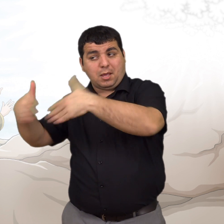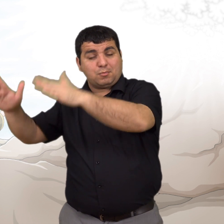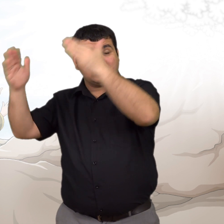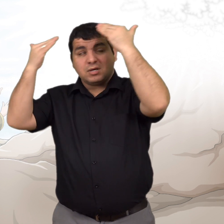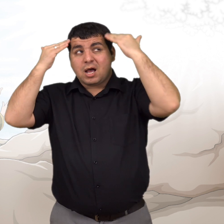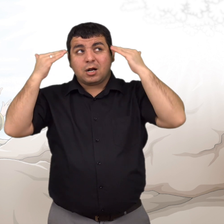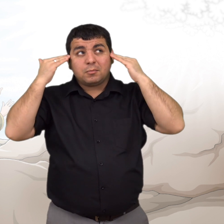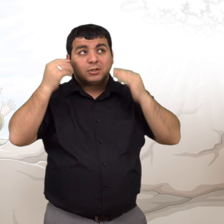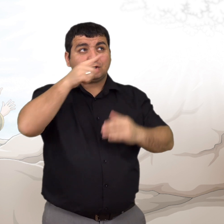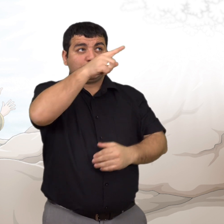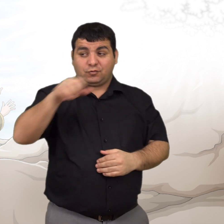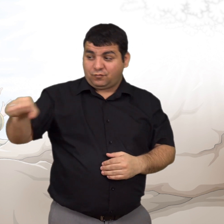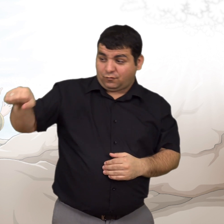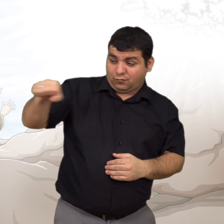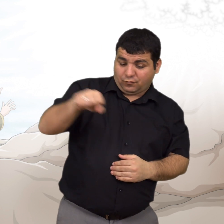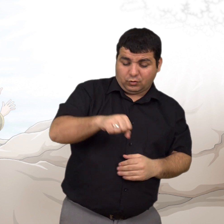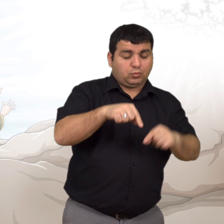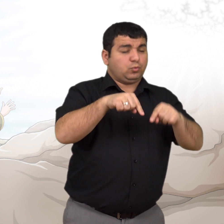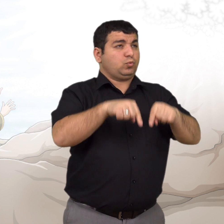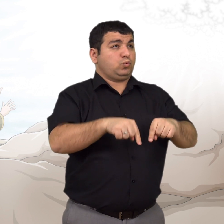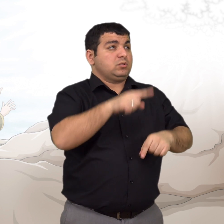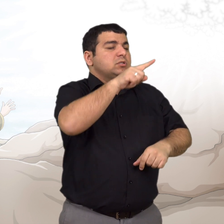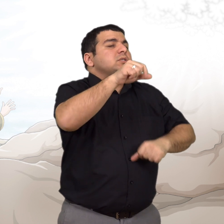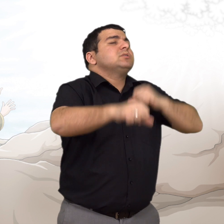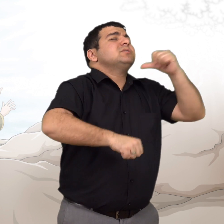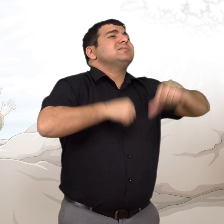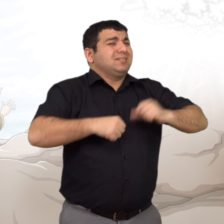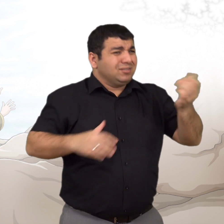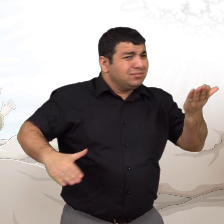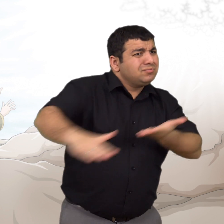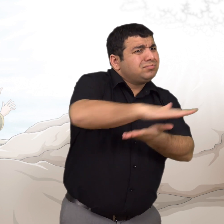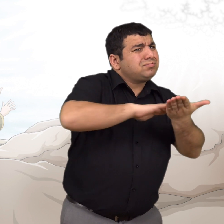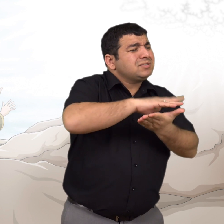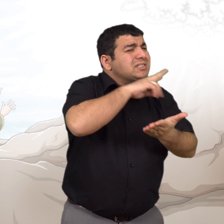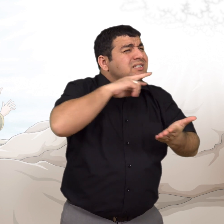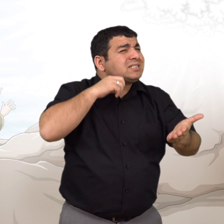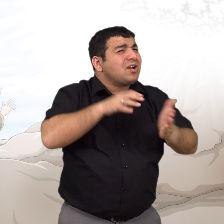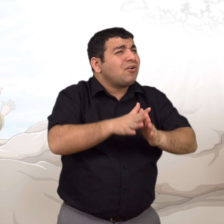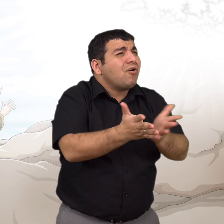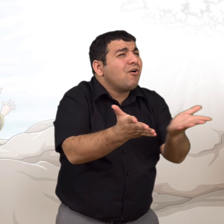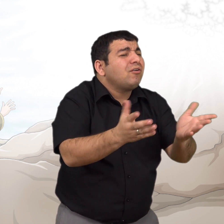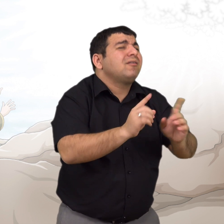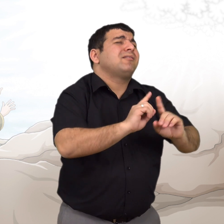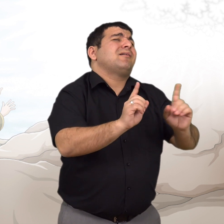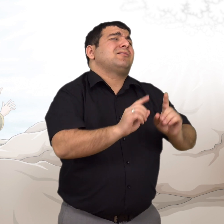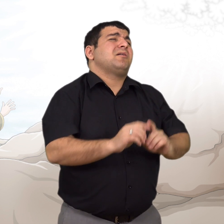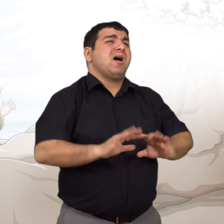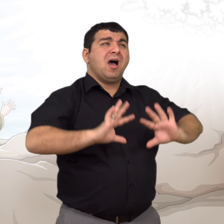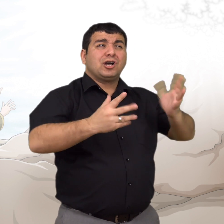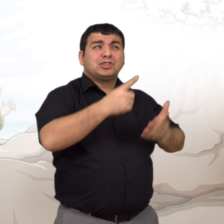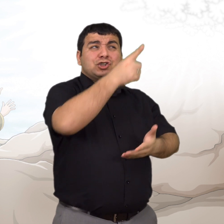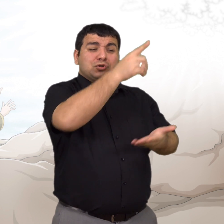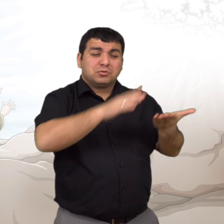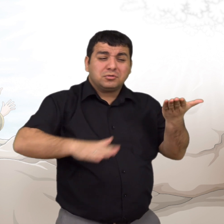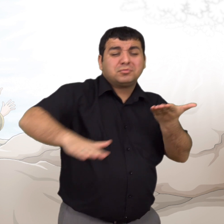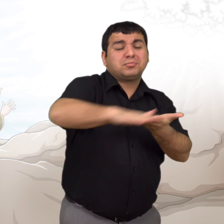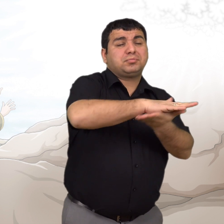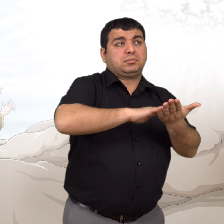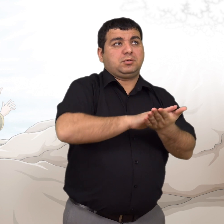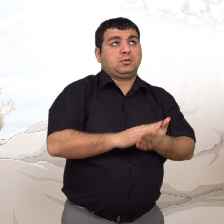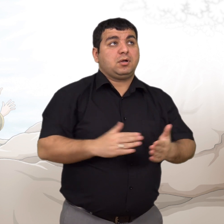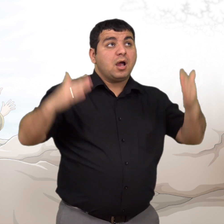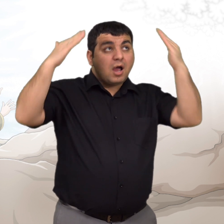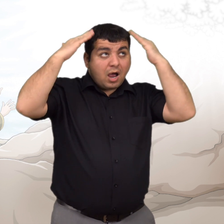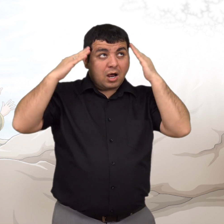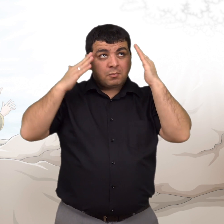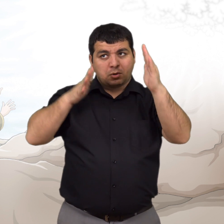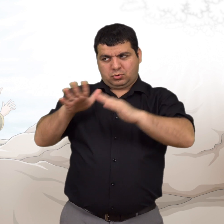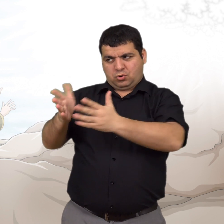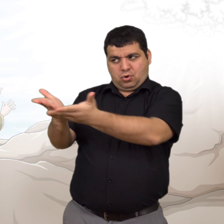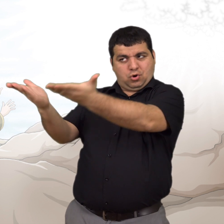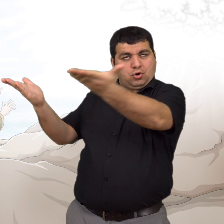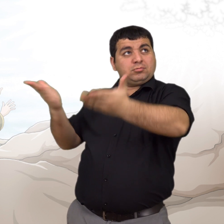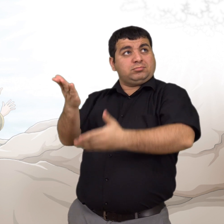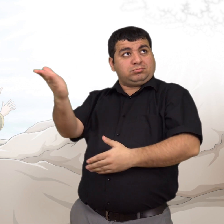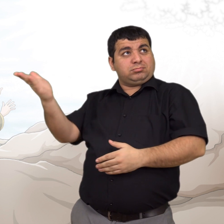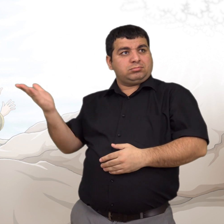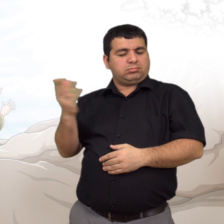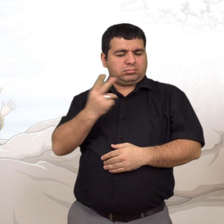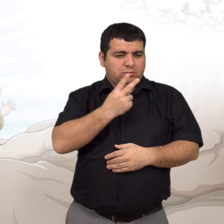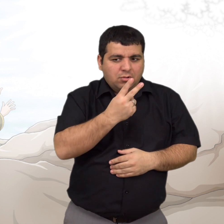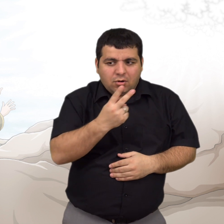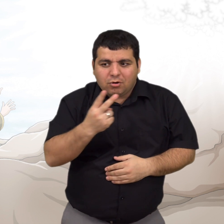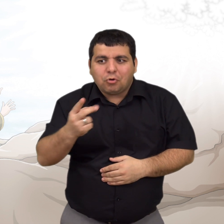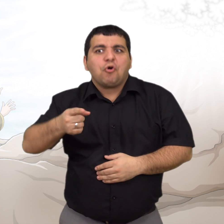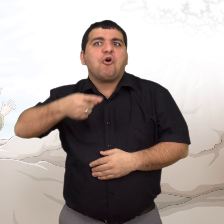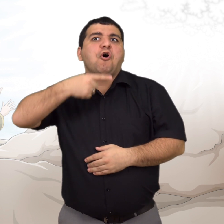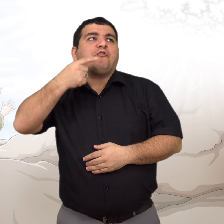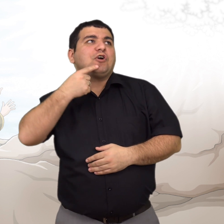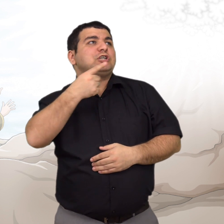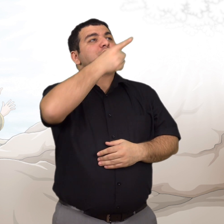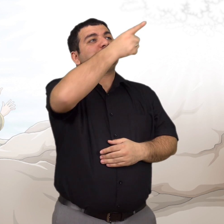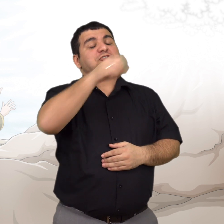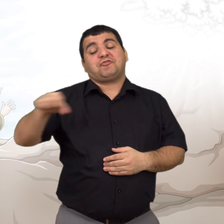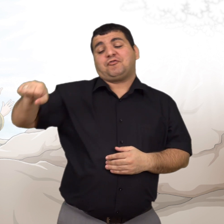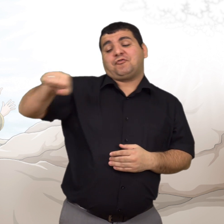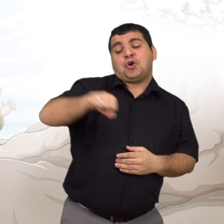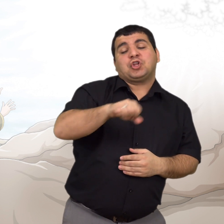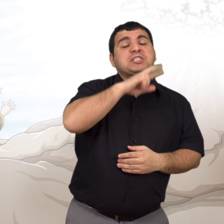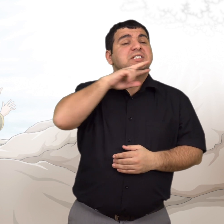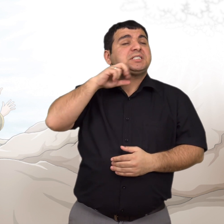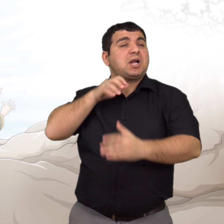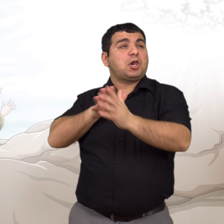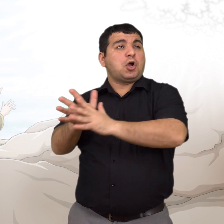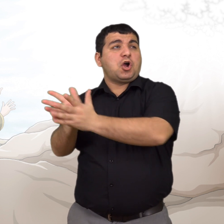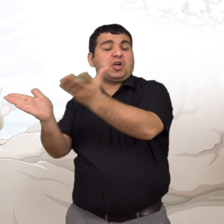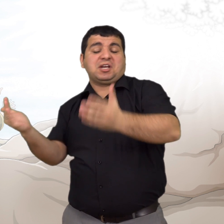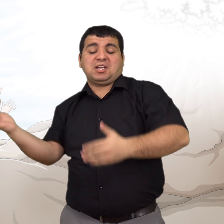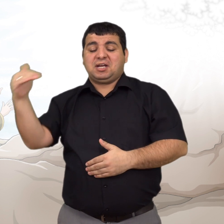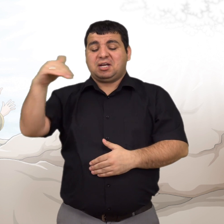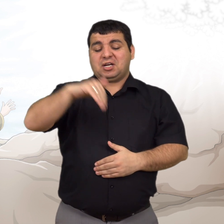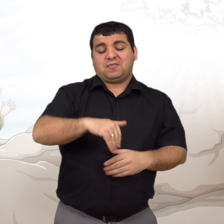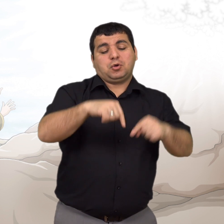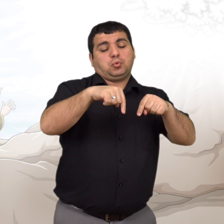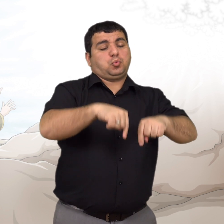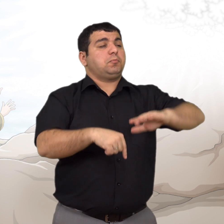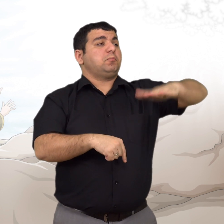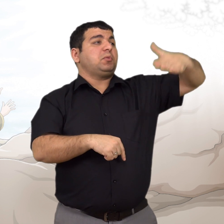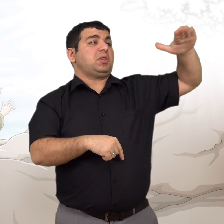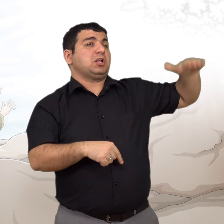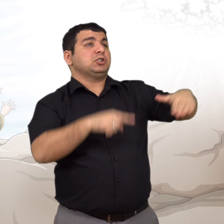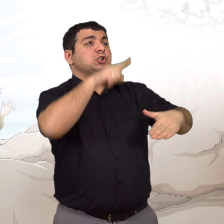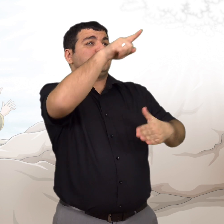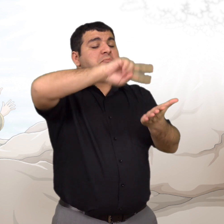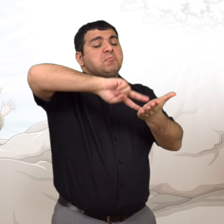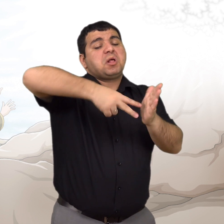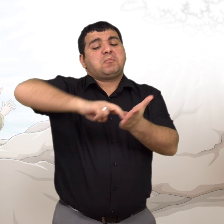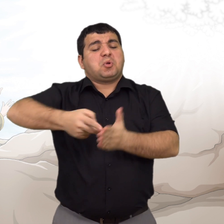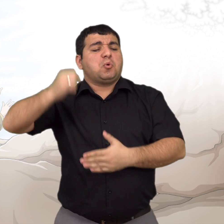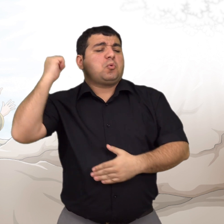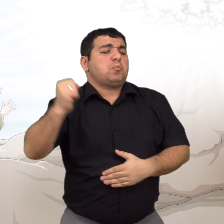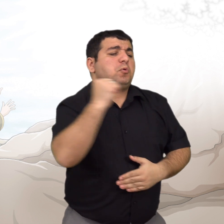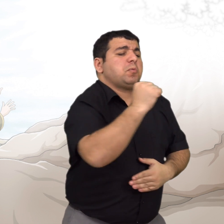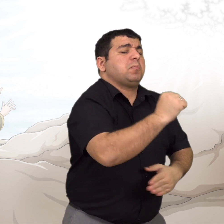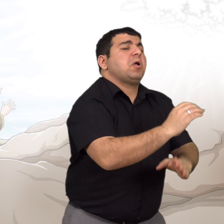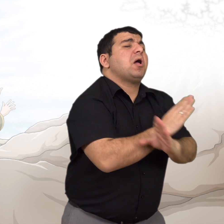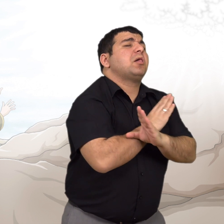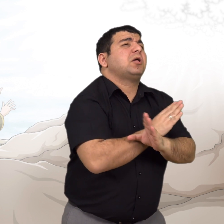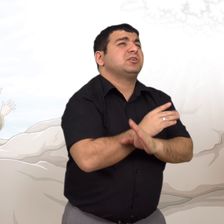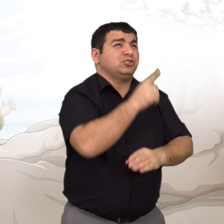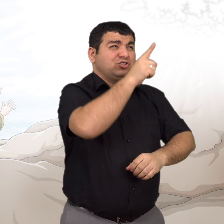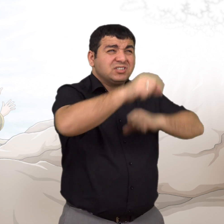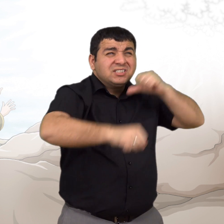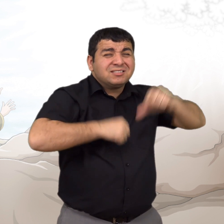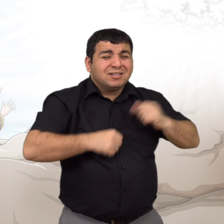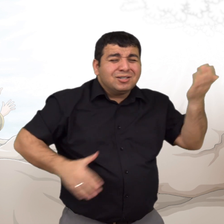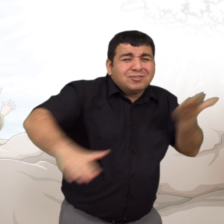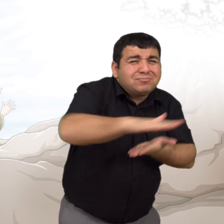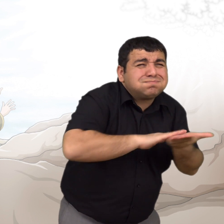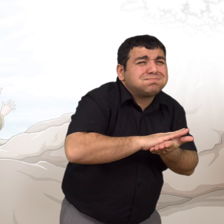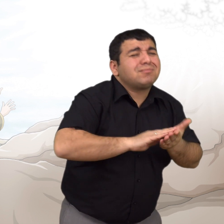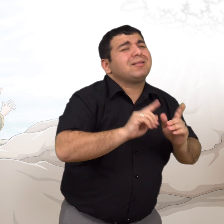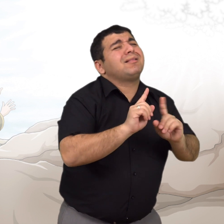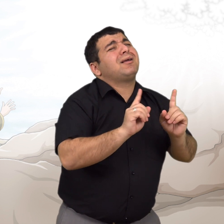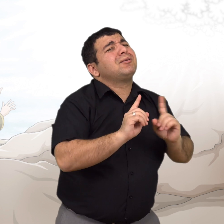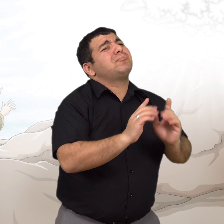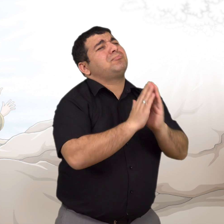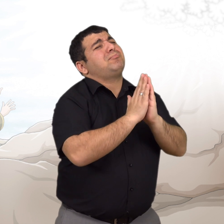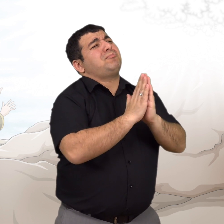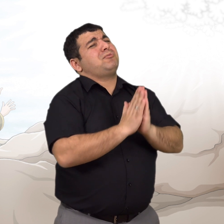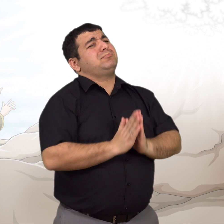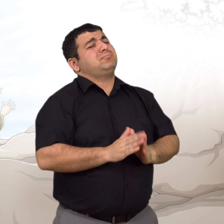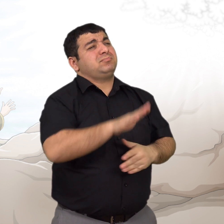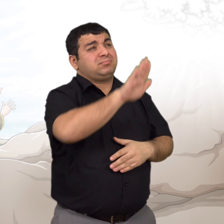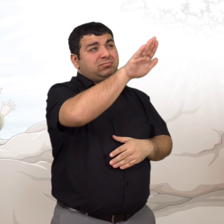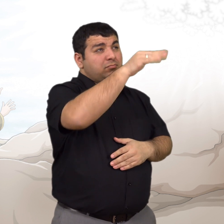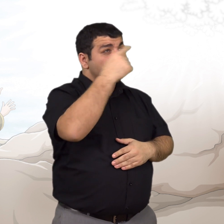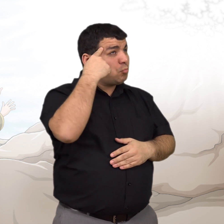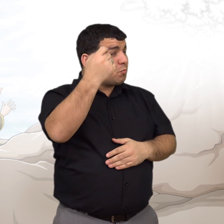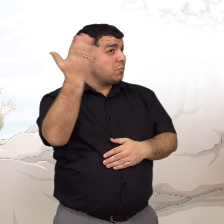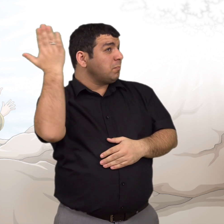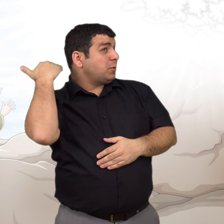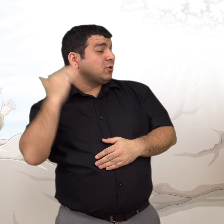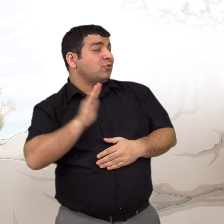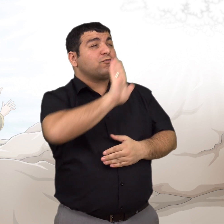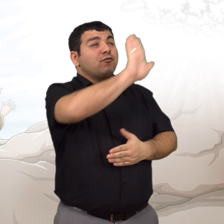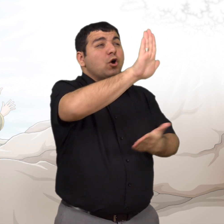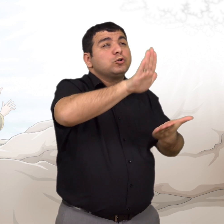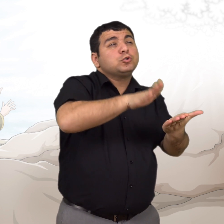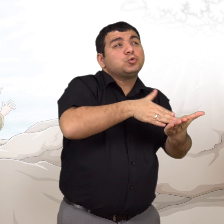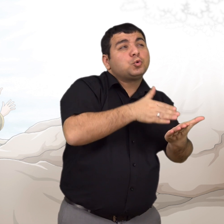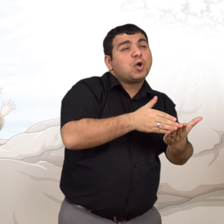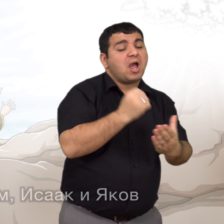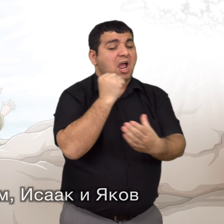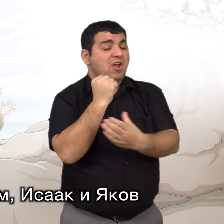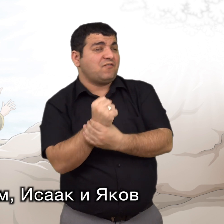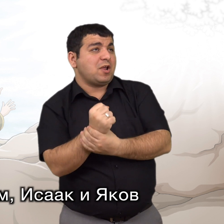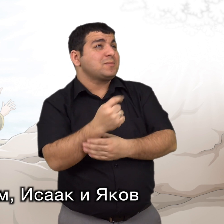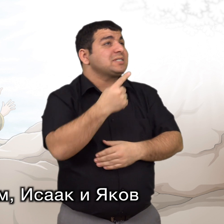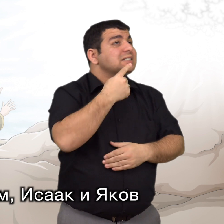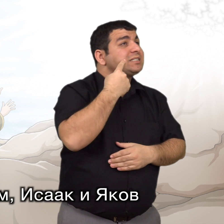Why should the Egyptians declare, ‘He brought them out with evil intent, to kill them in the mountains and wipe them from the face of the earth’? Turn from Your fierce anger and relent from doing harm to Your people.